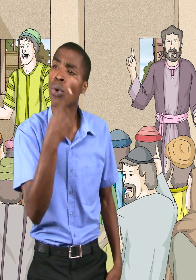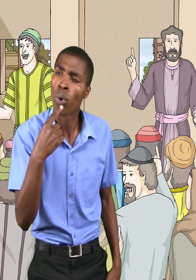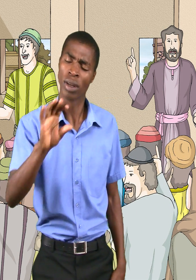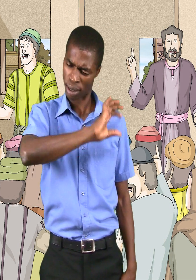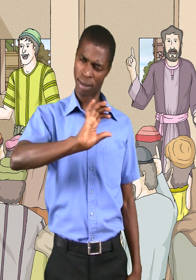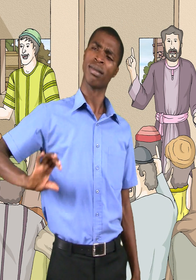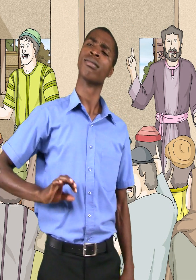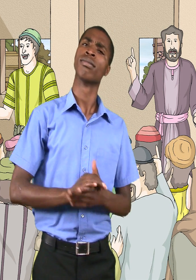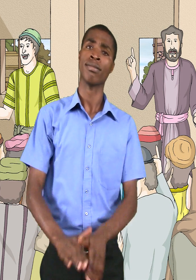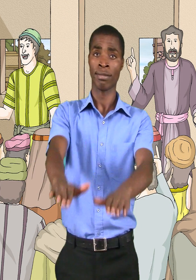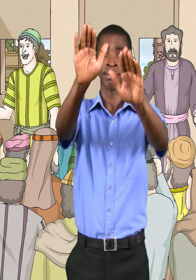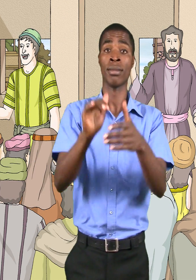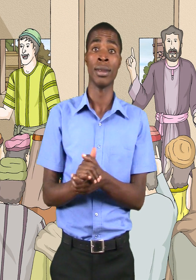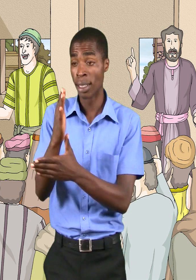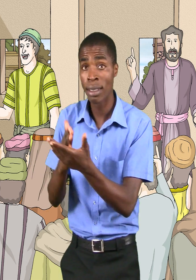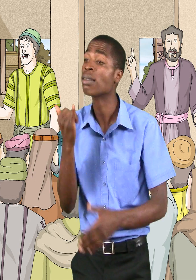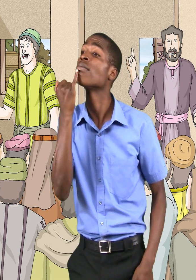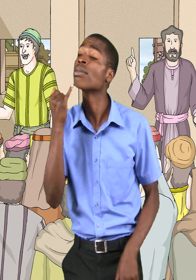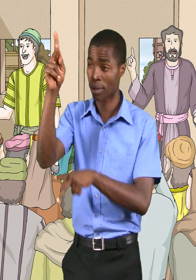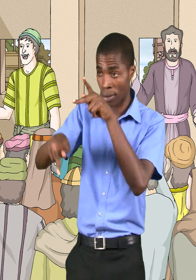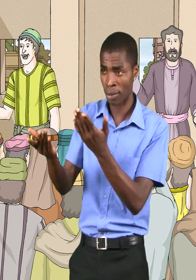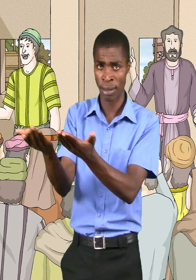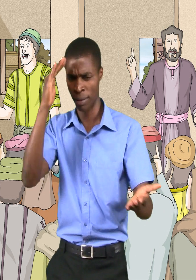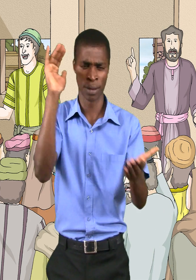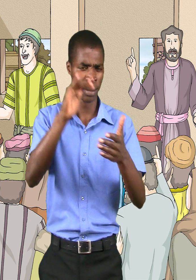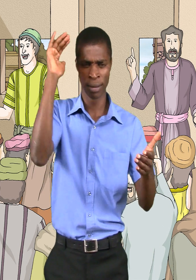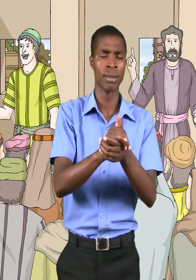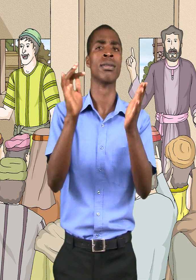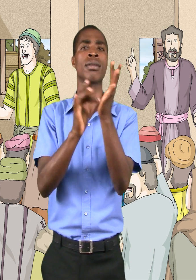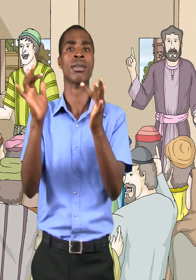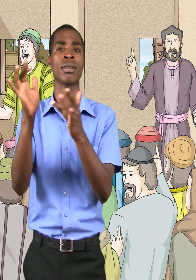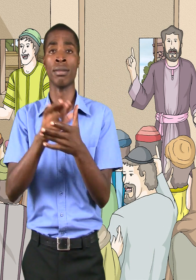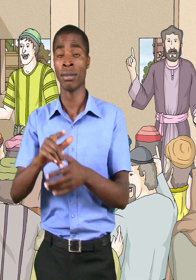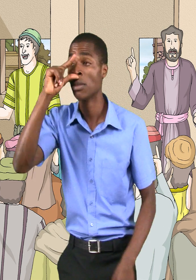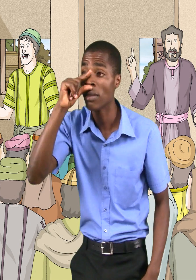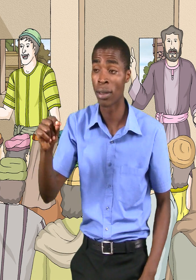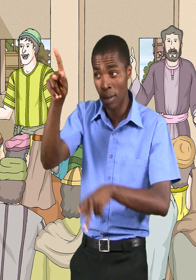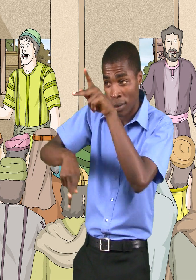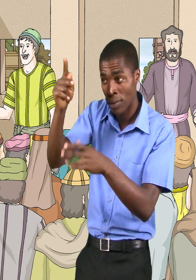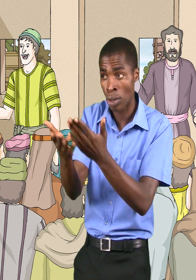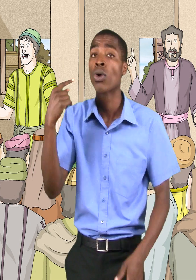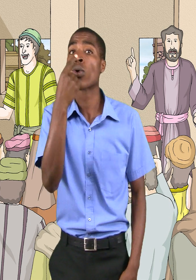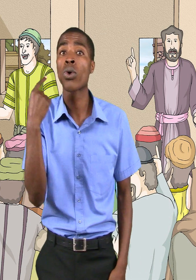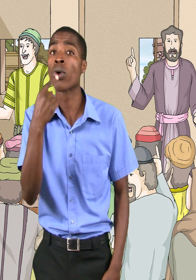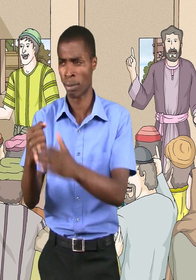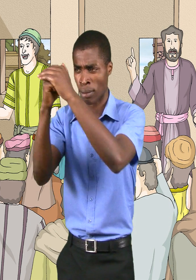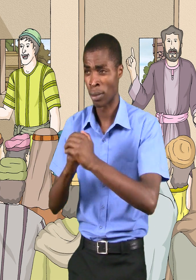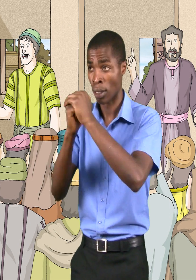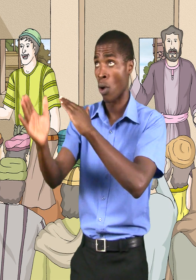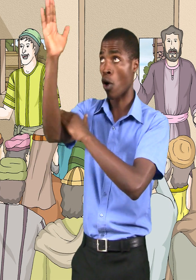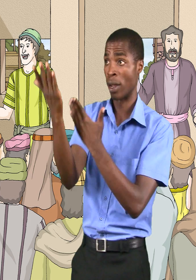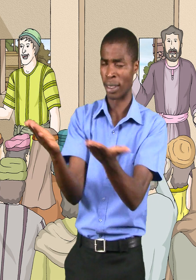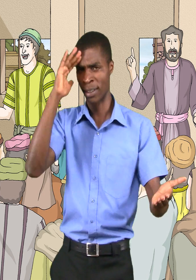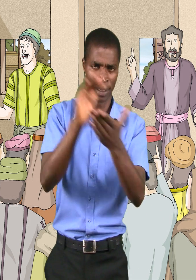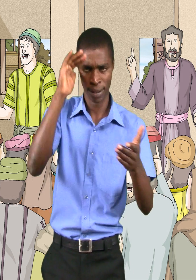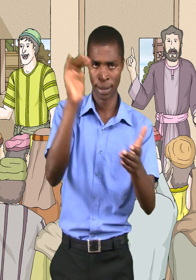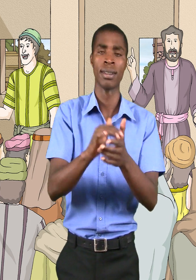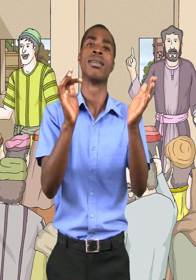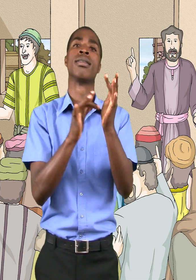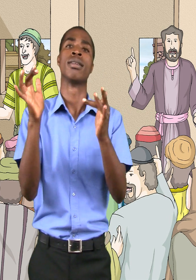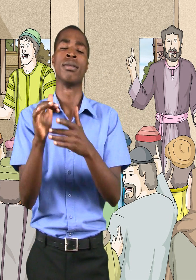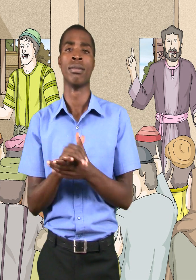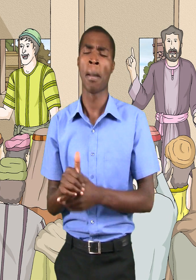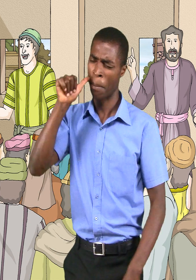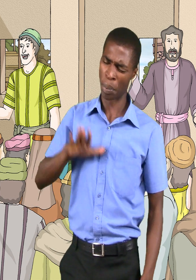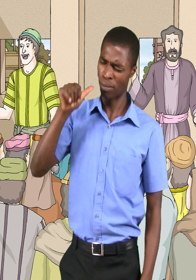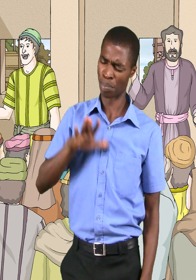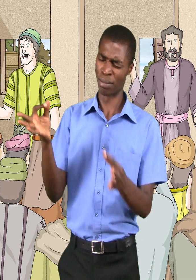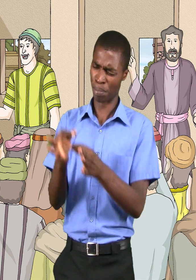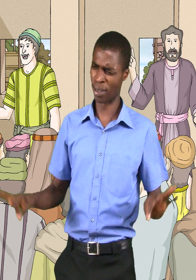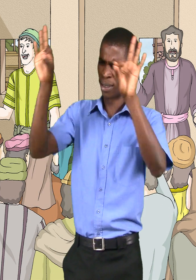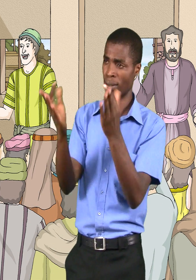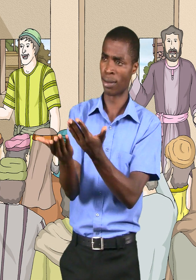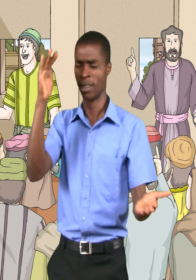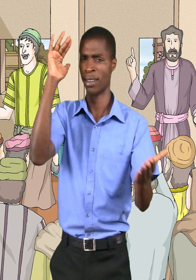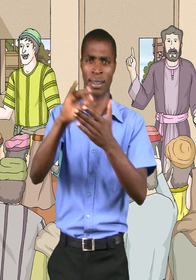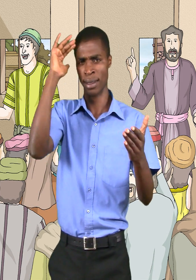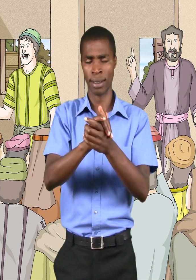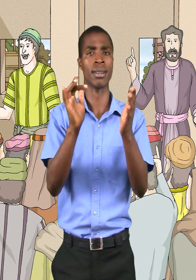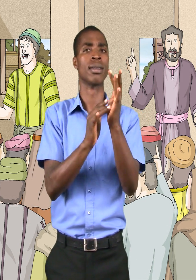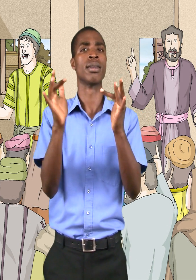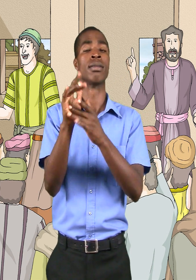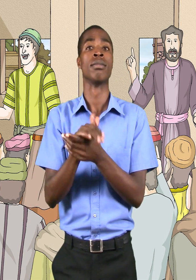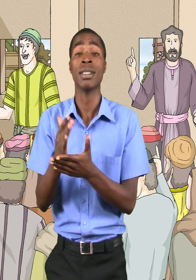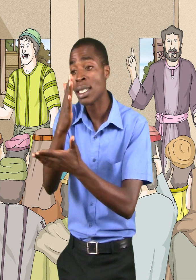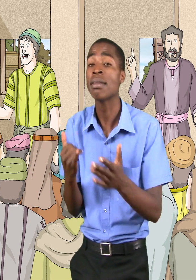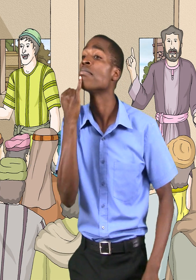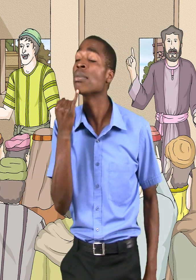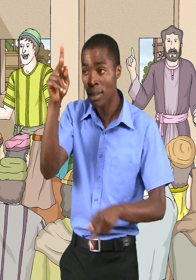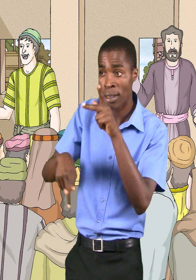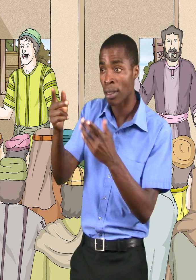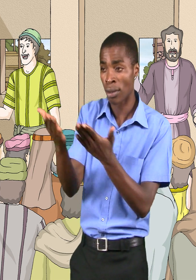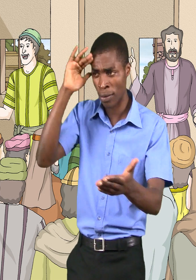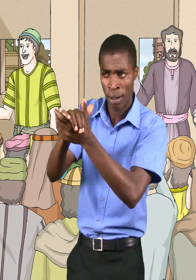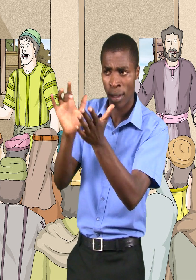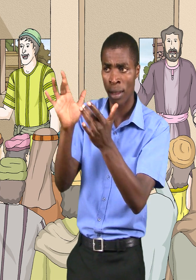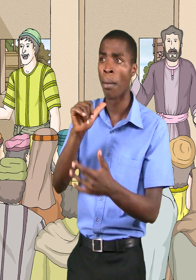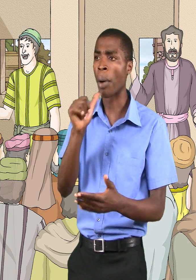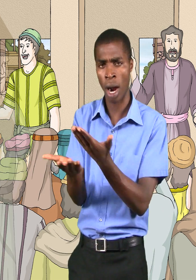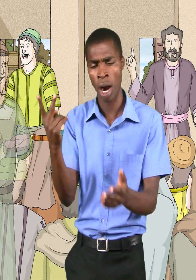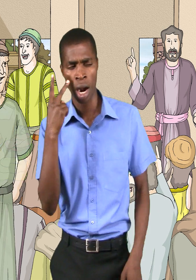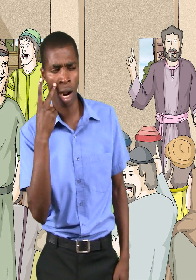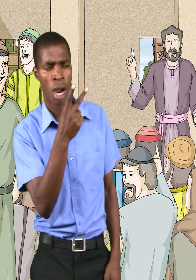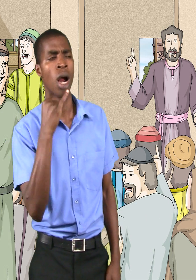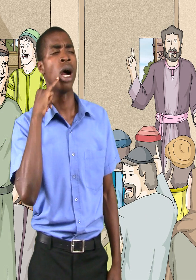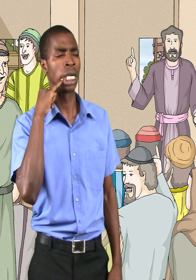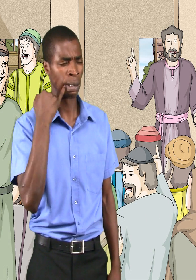Some of the Jews were persuaded and joined Paul and Silas, along with a large number of God-fearing Greeks and quite a few leading women.